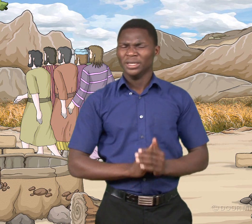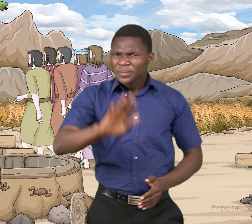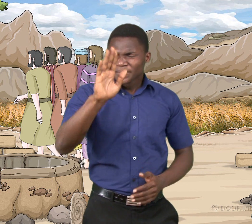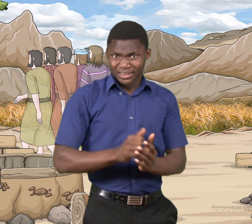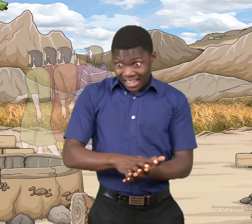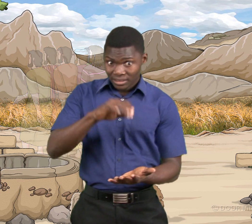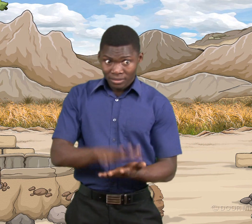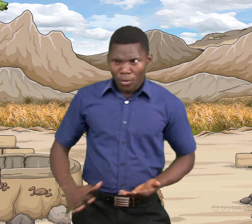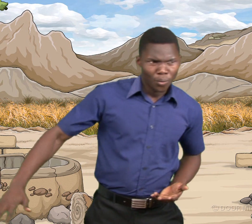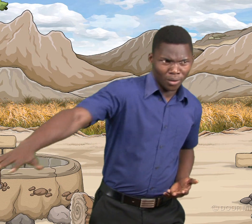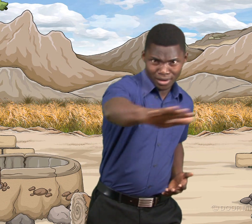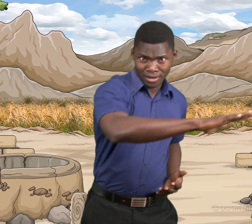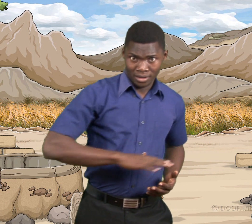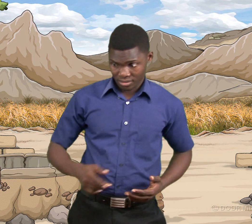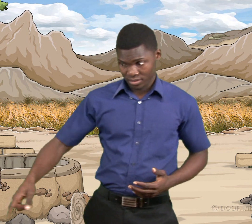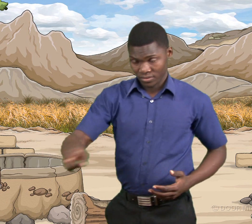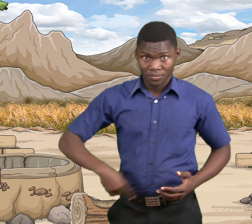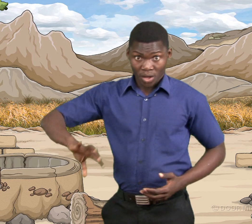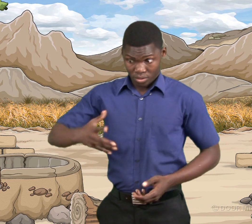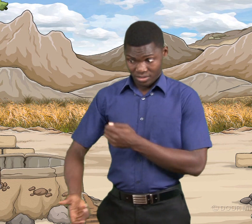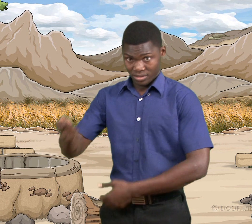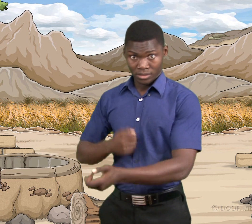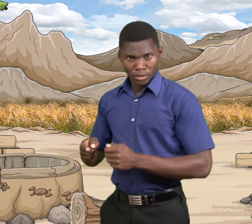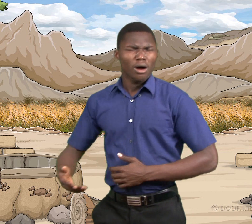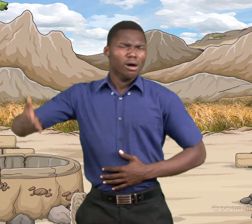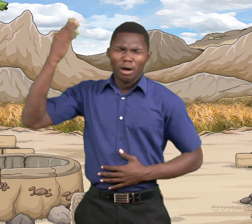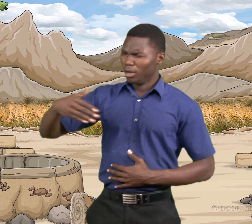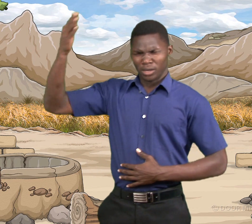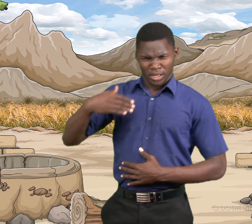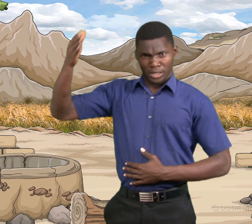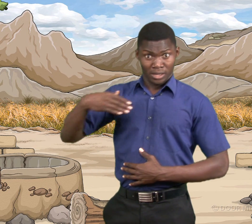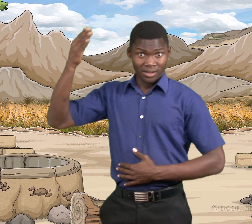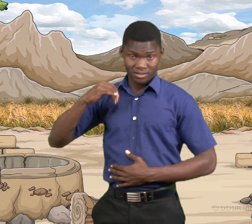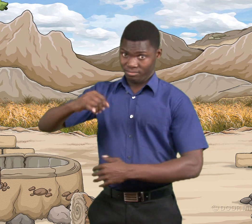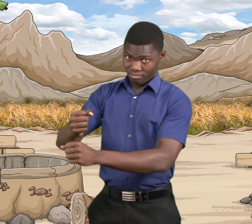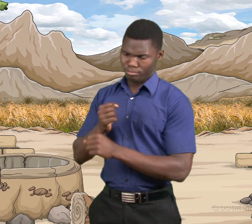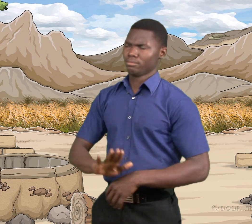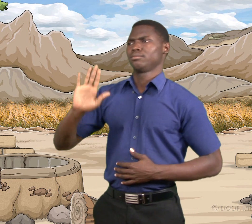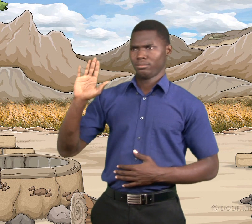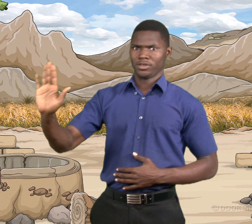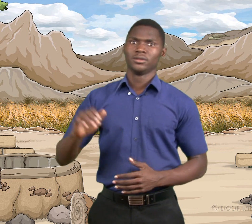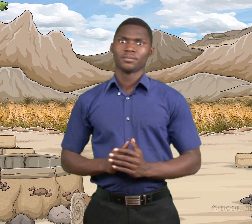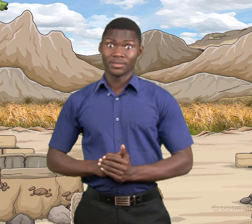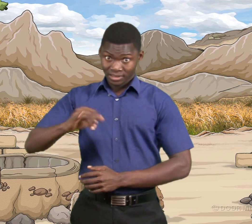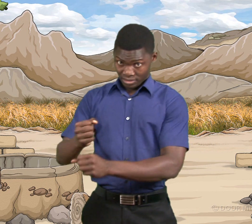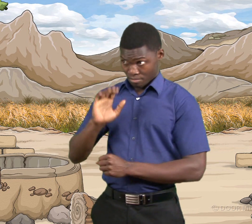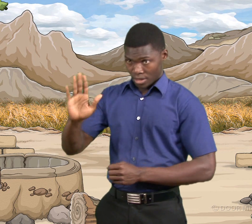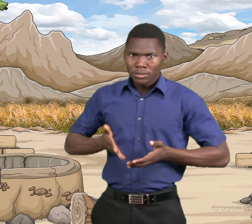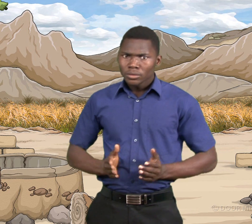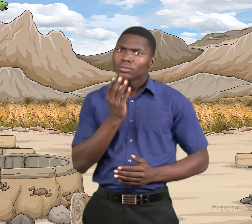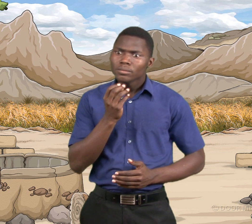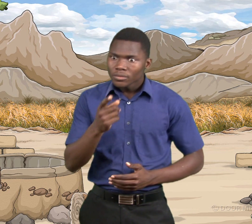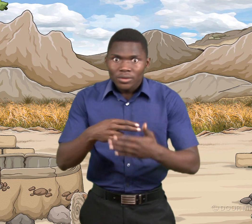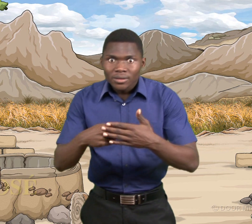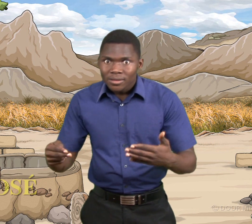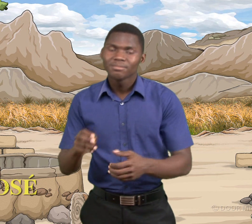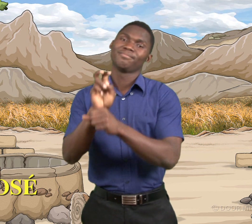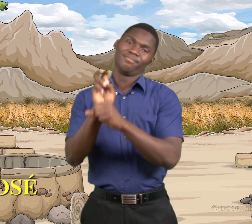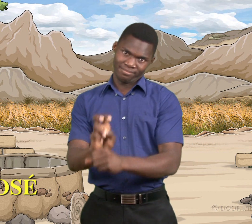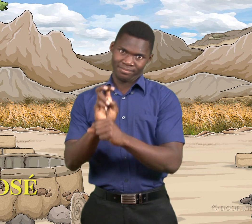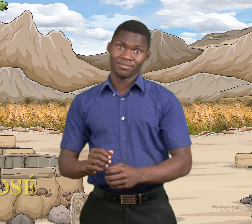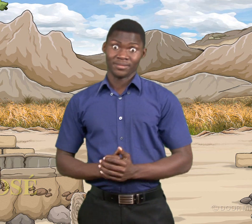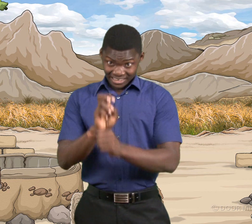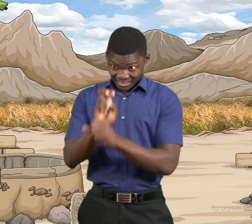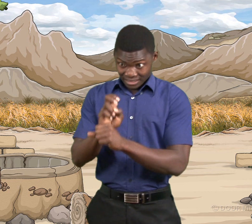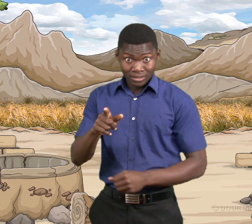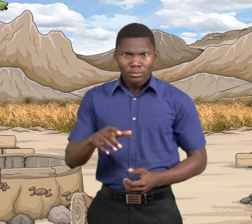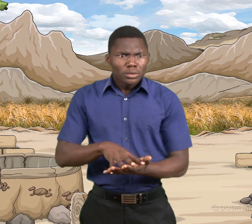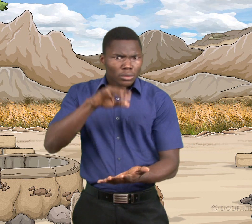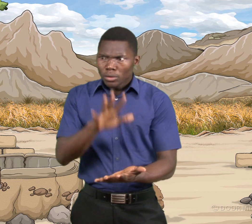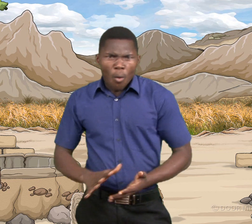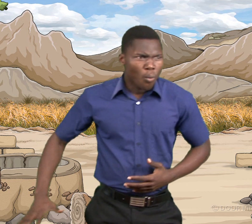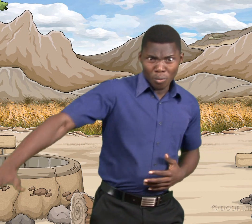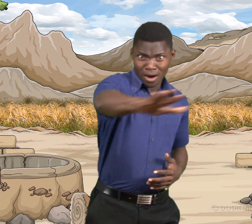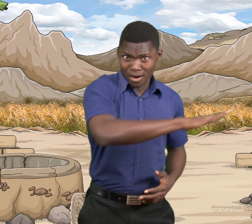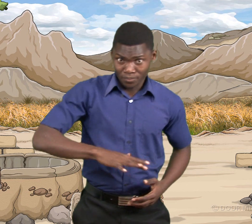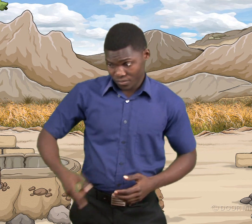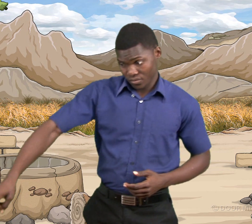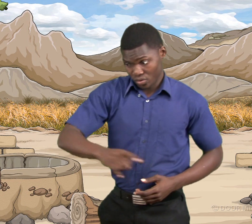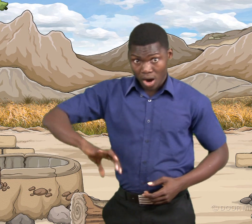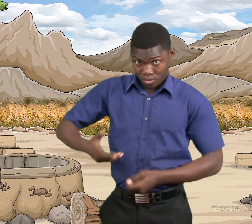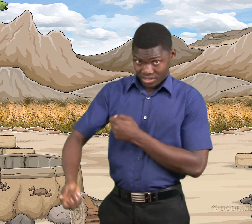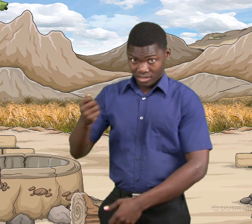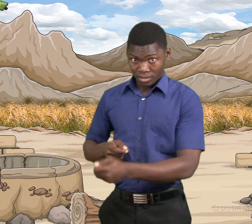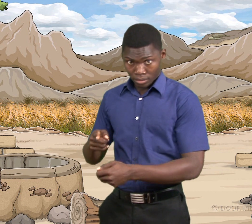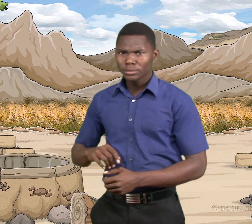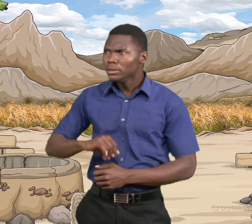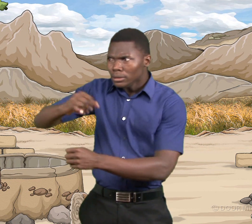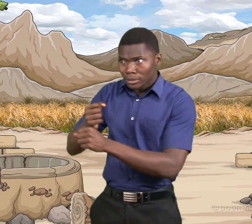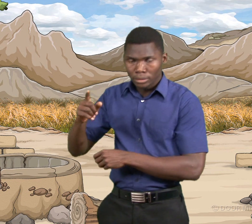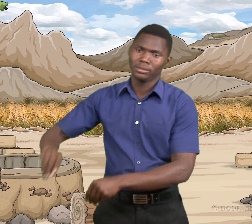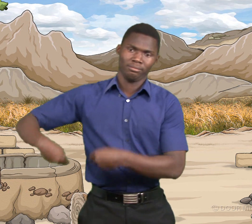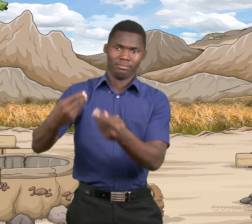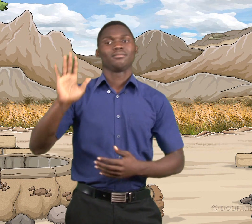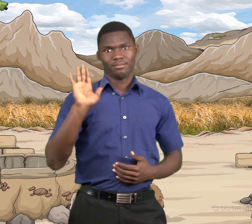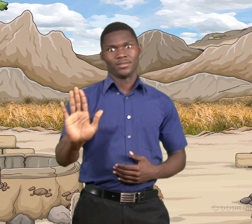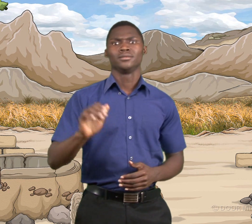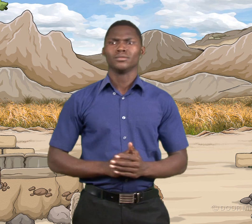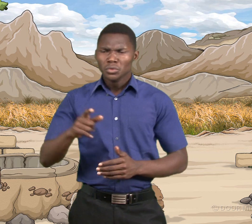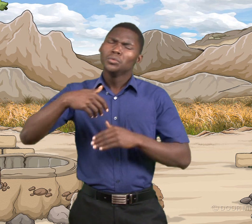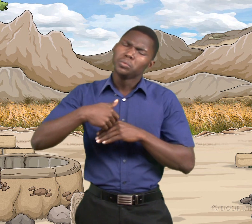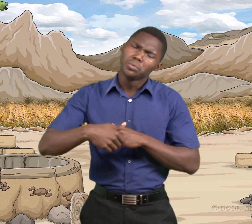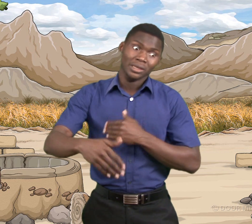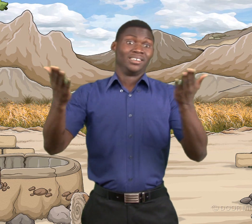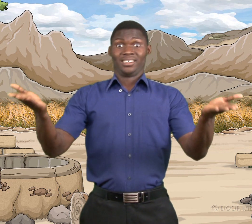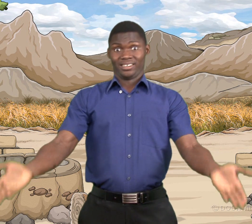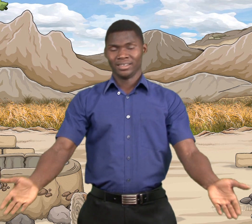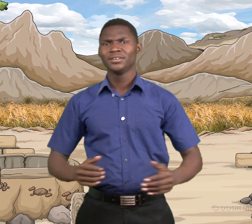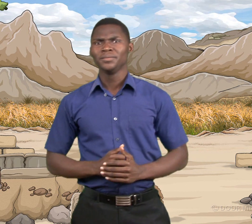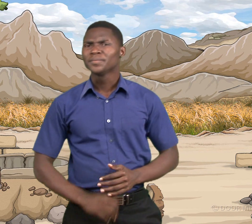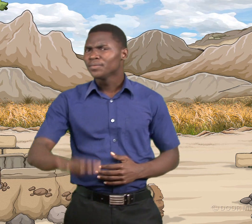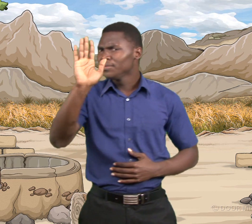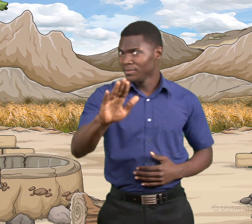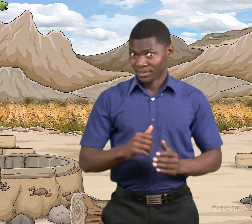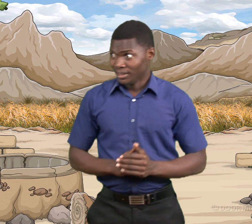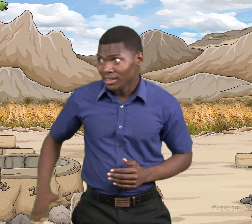Since Jacob’s well was there, Jesus, weary from His journey, sat down by the well.